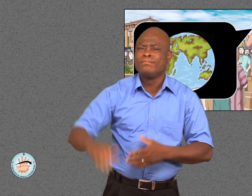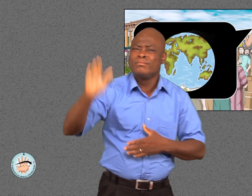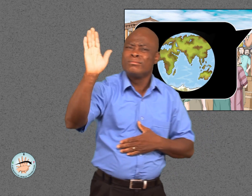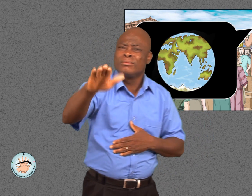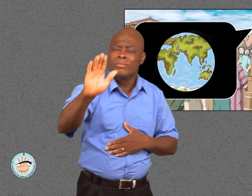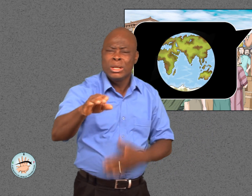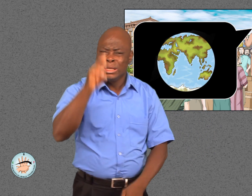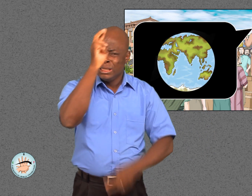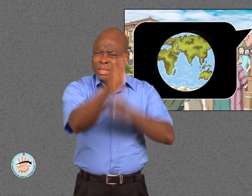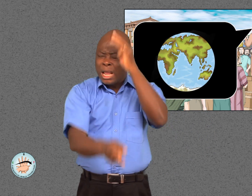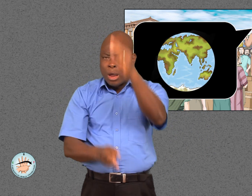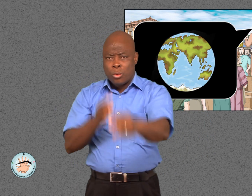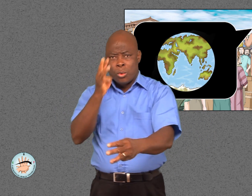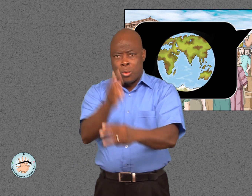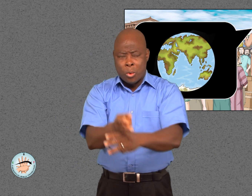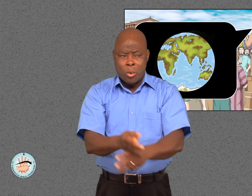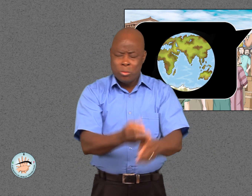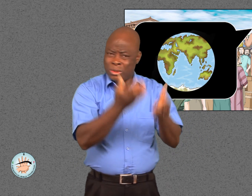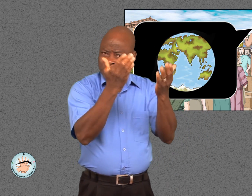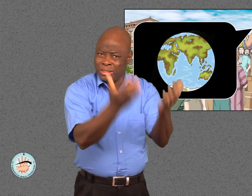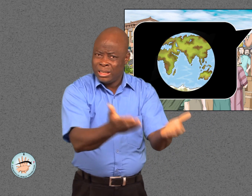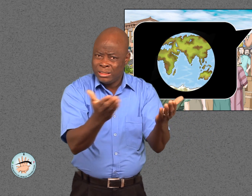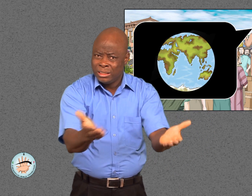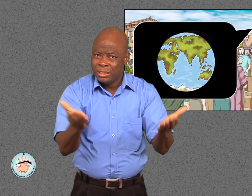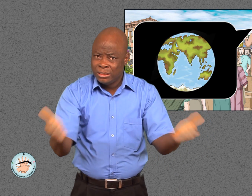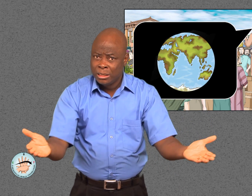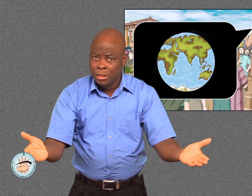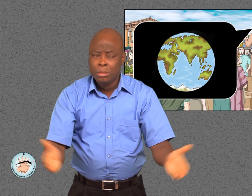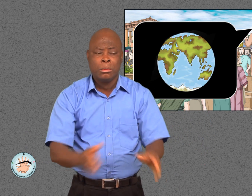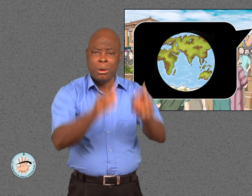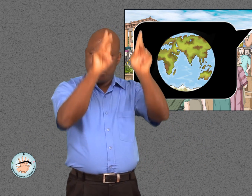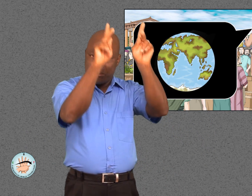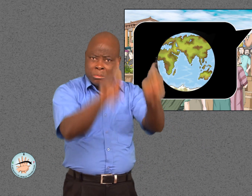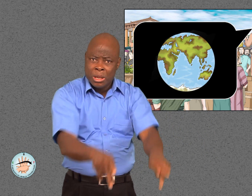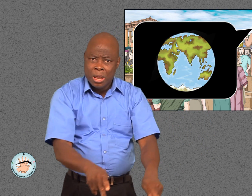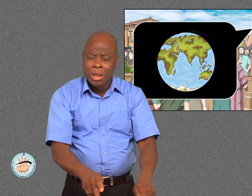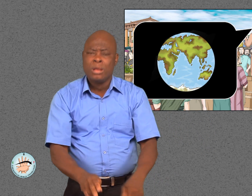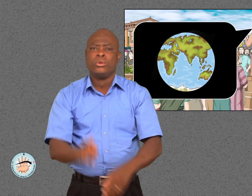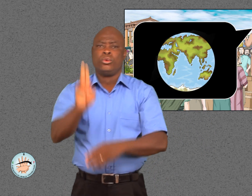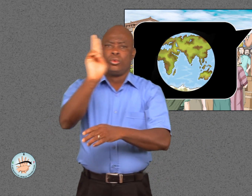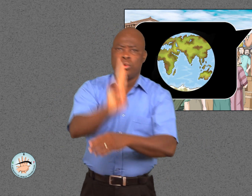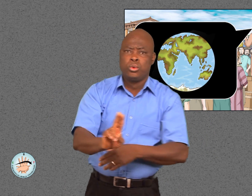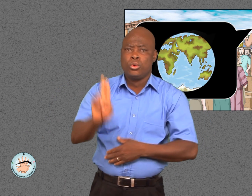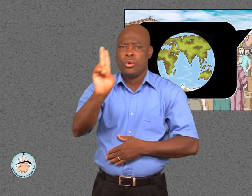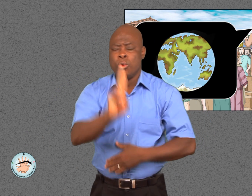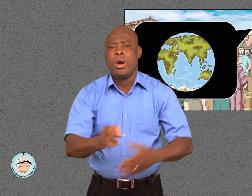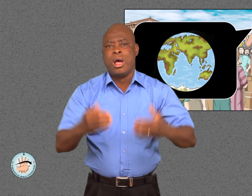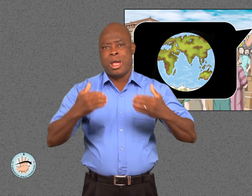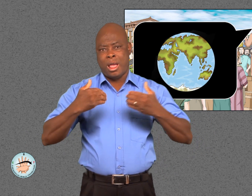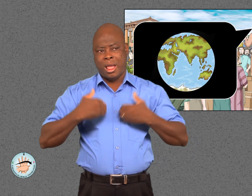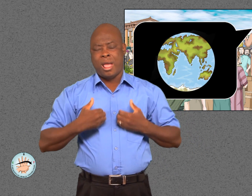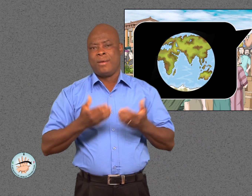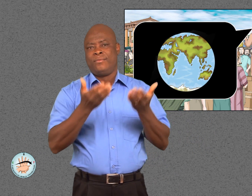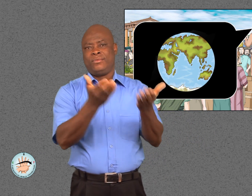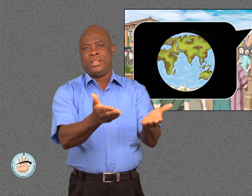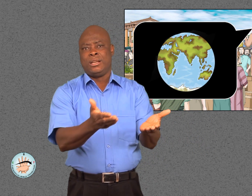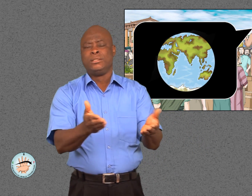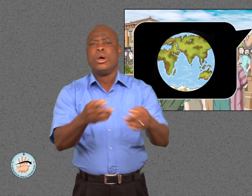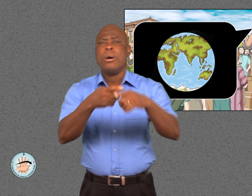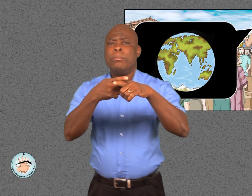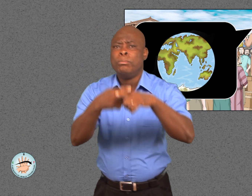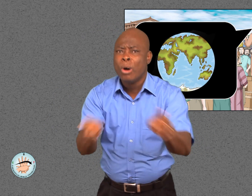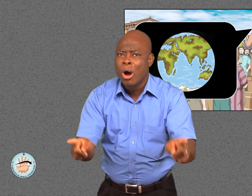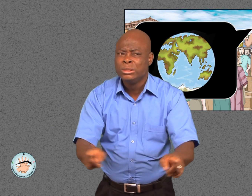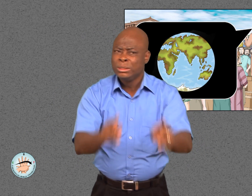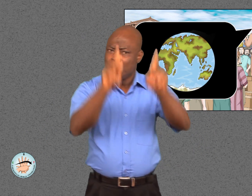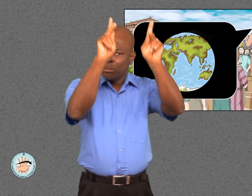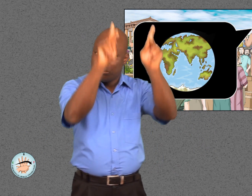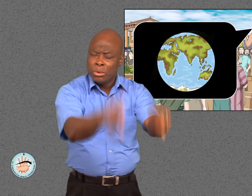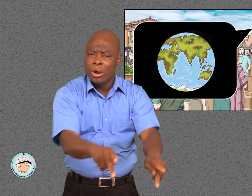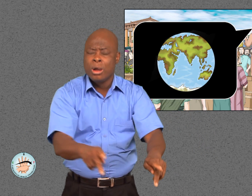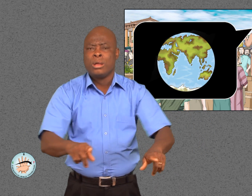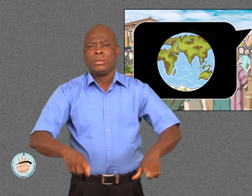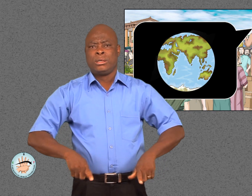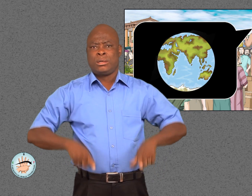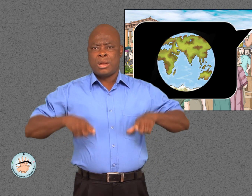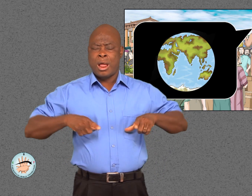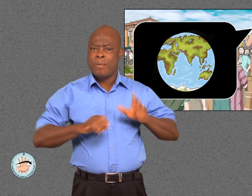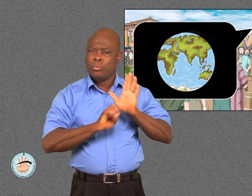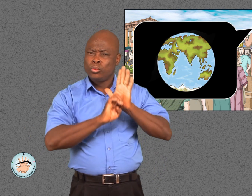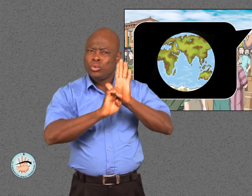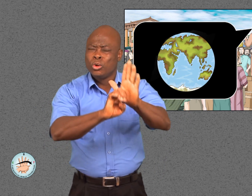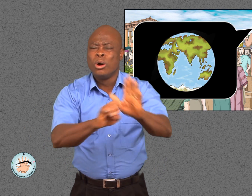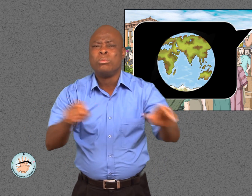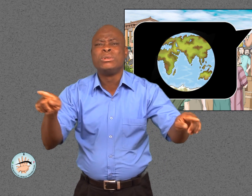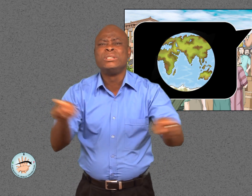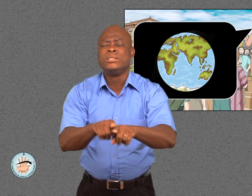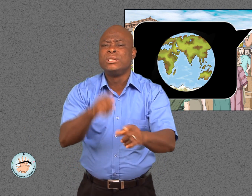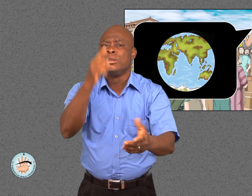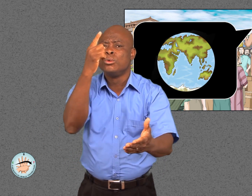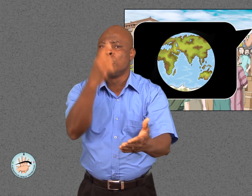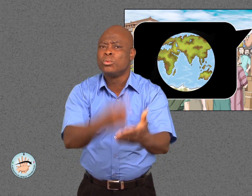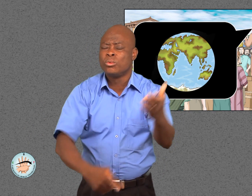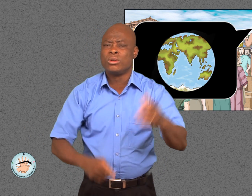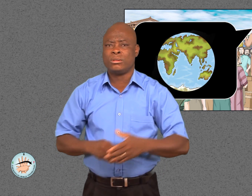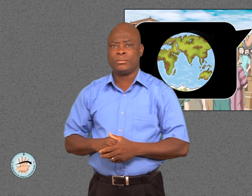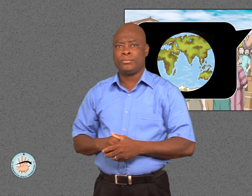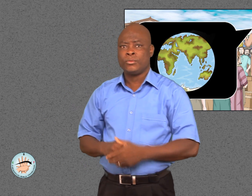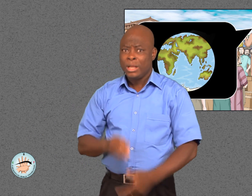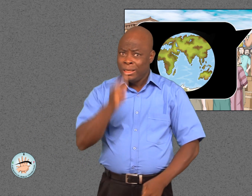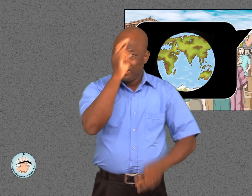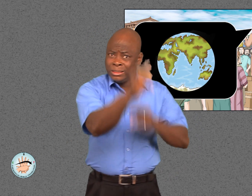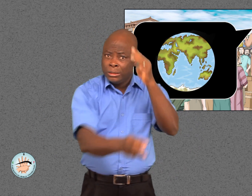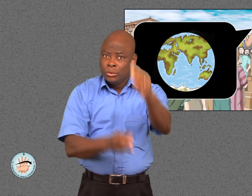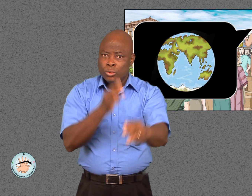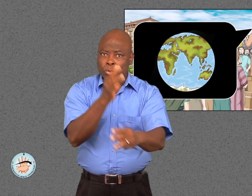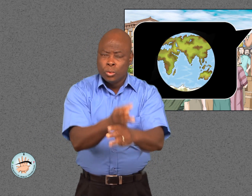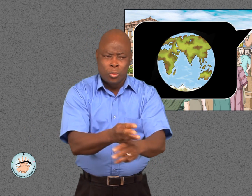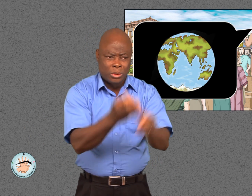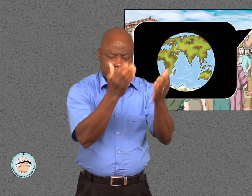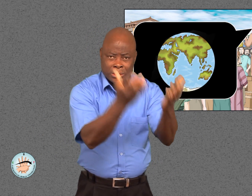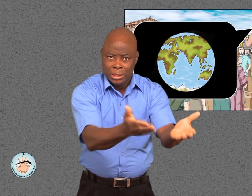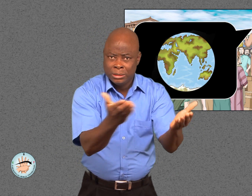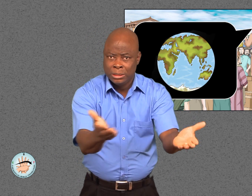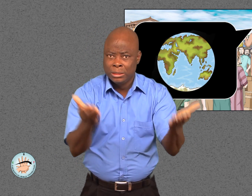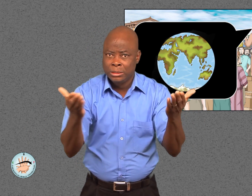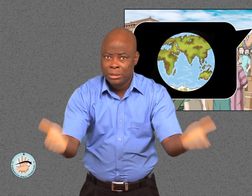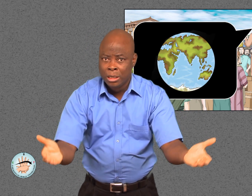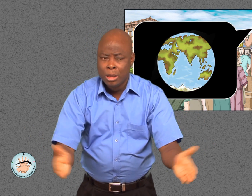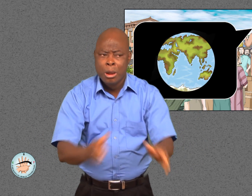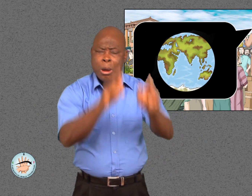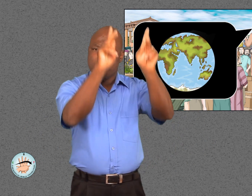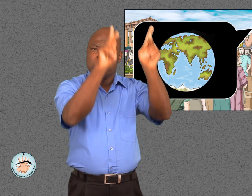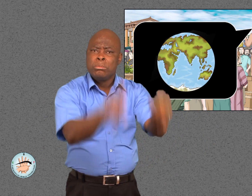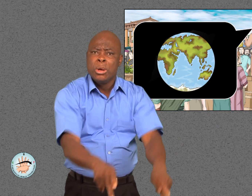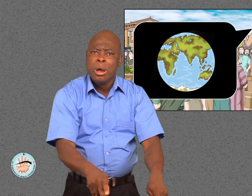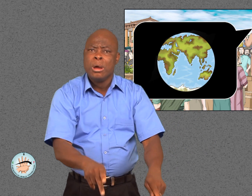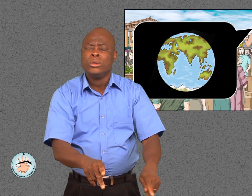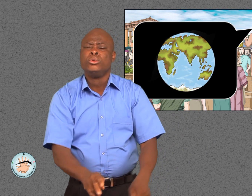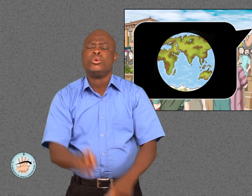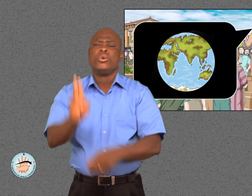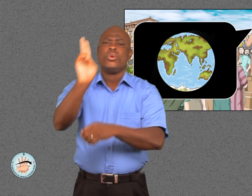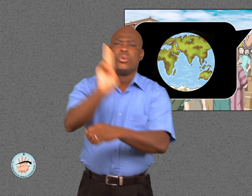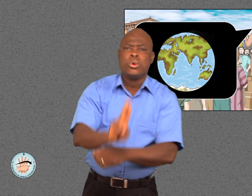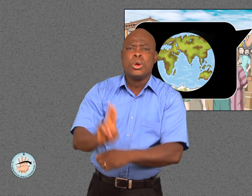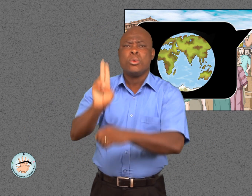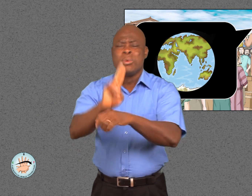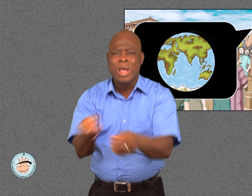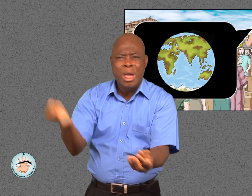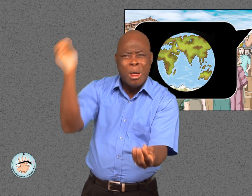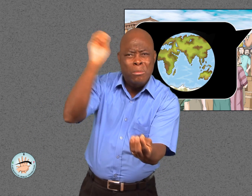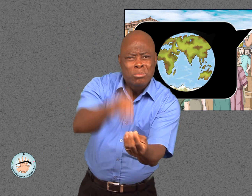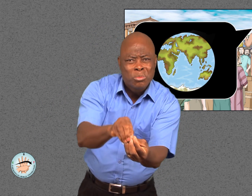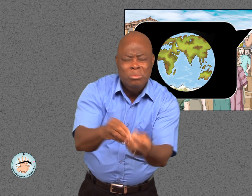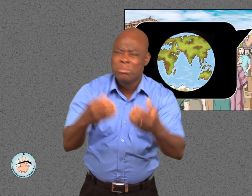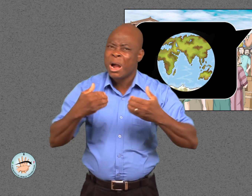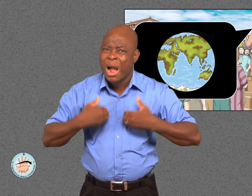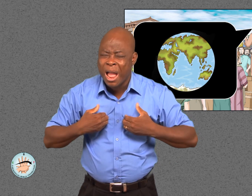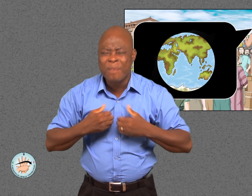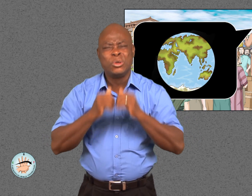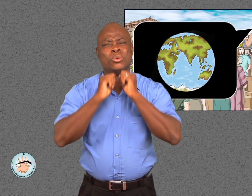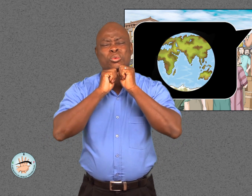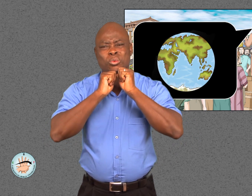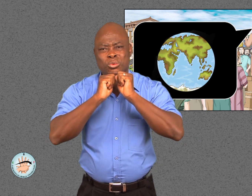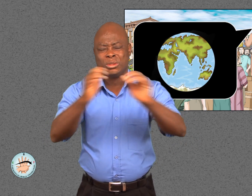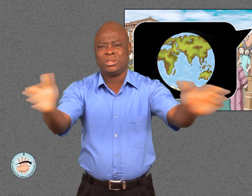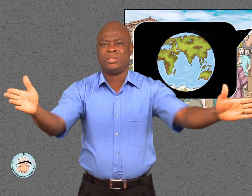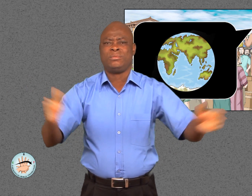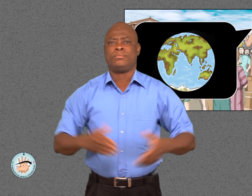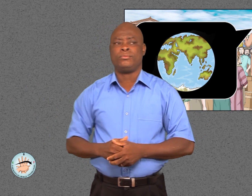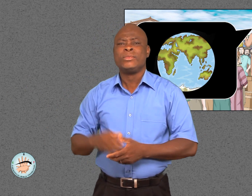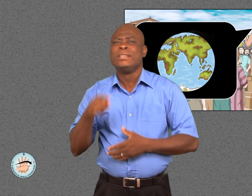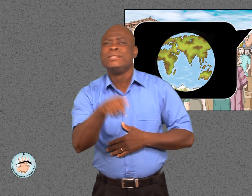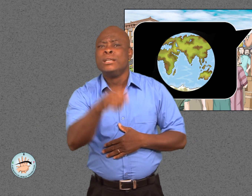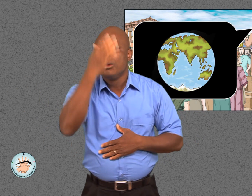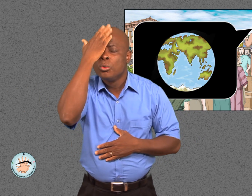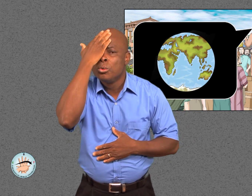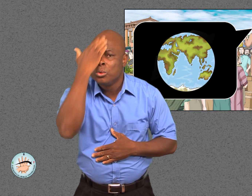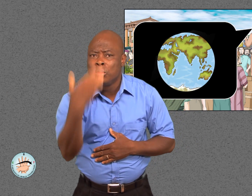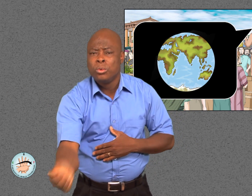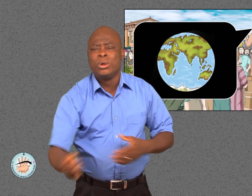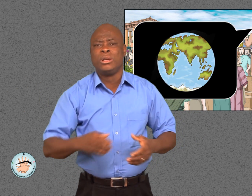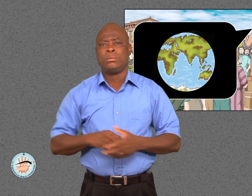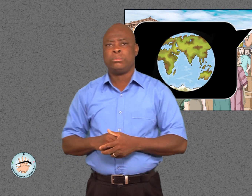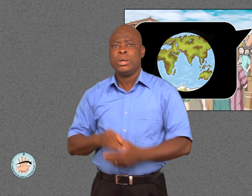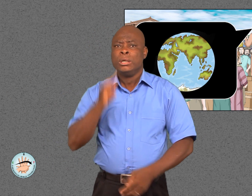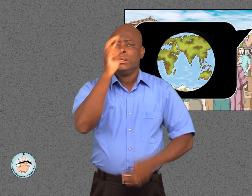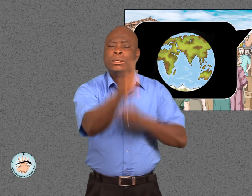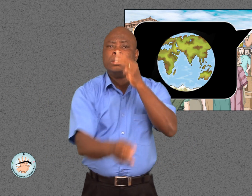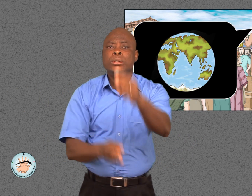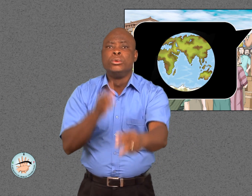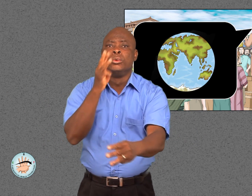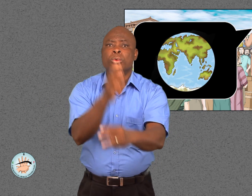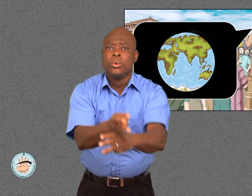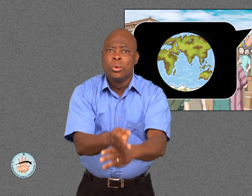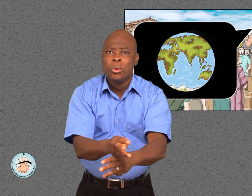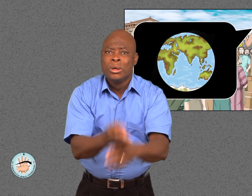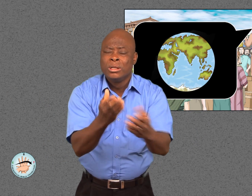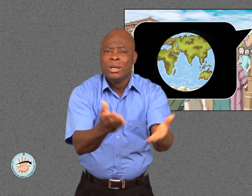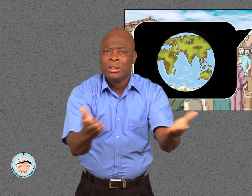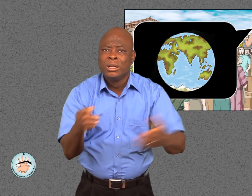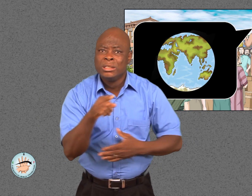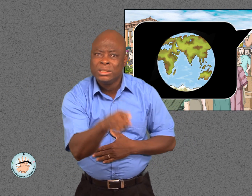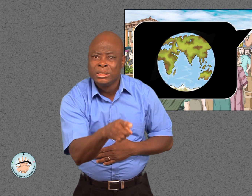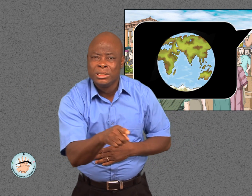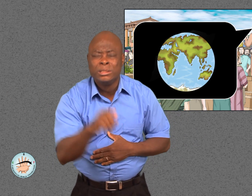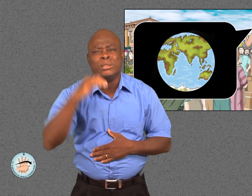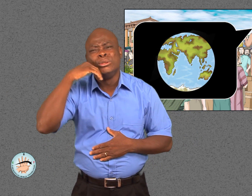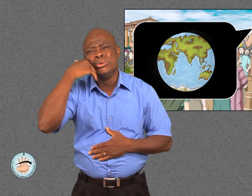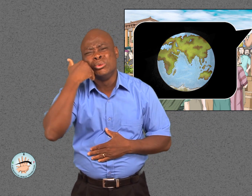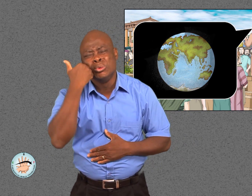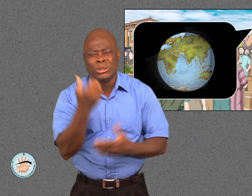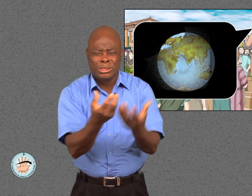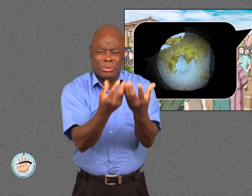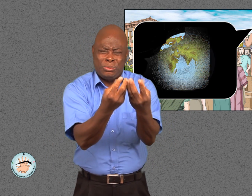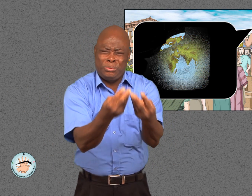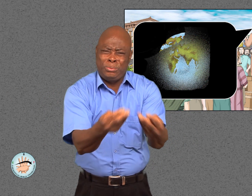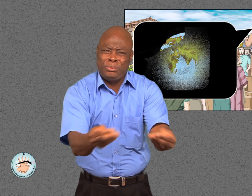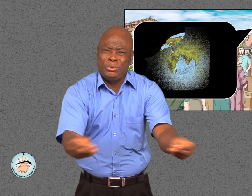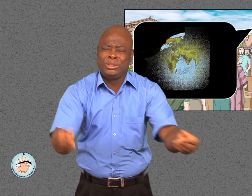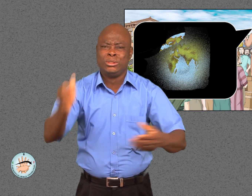and those who use the things of this world, as if not dependent on them.